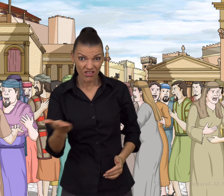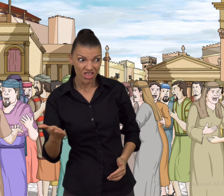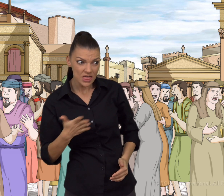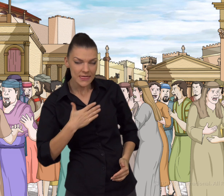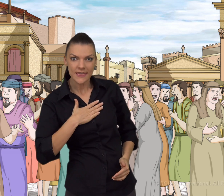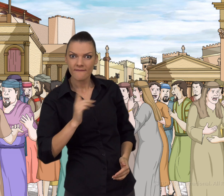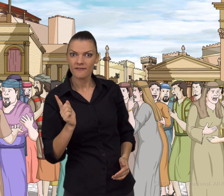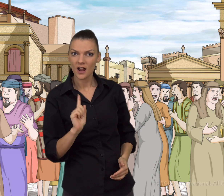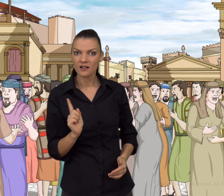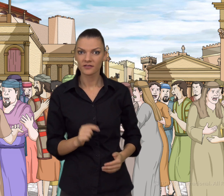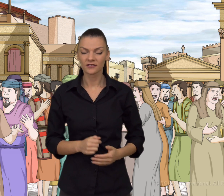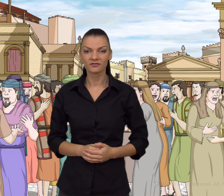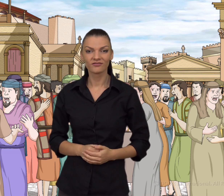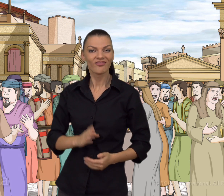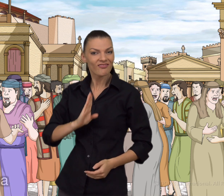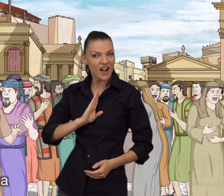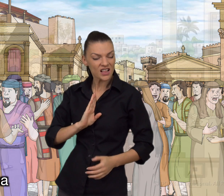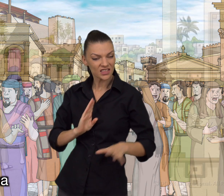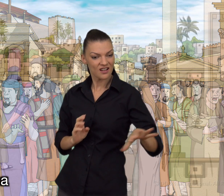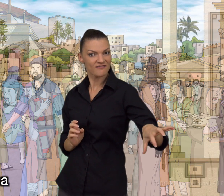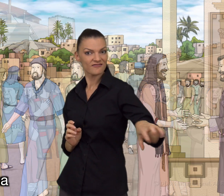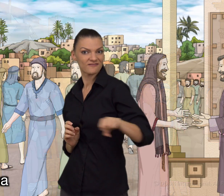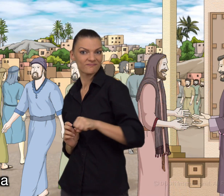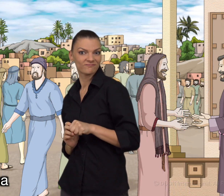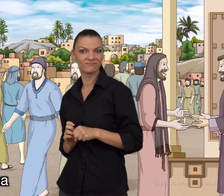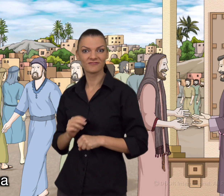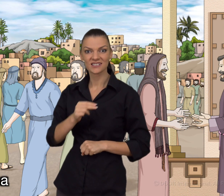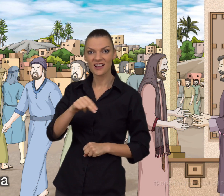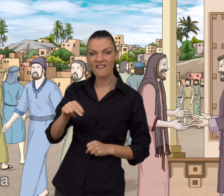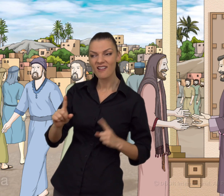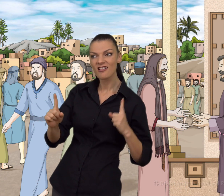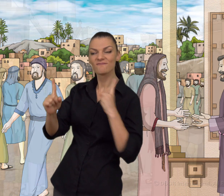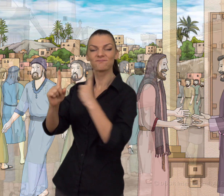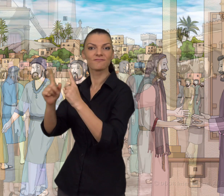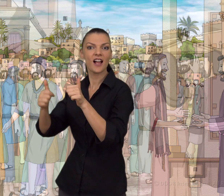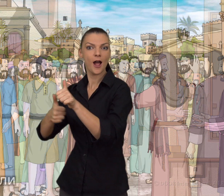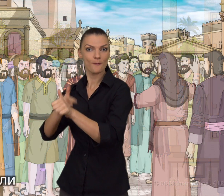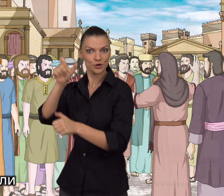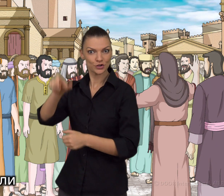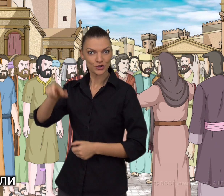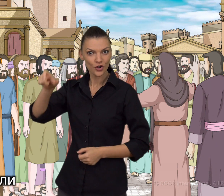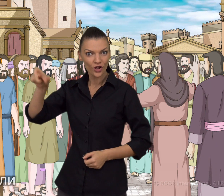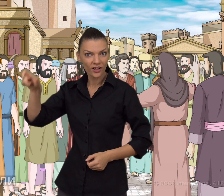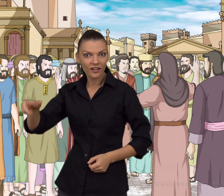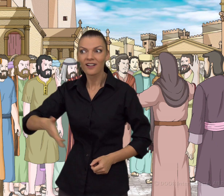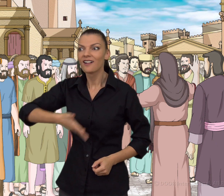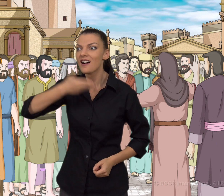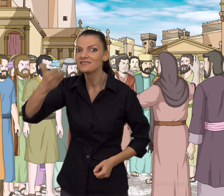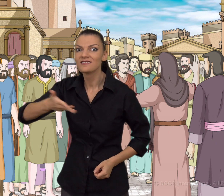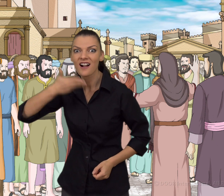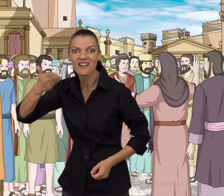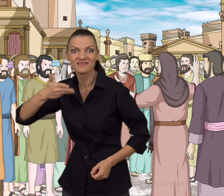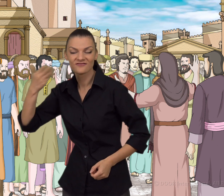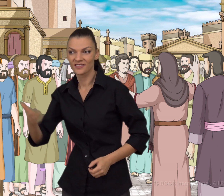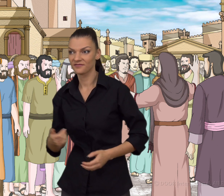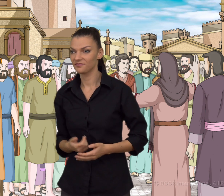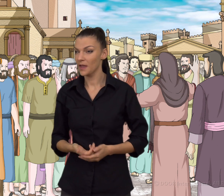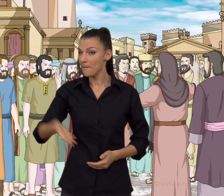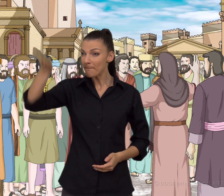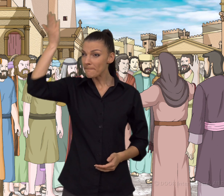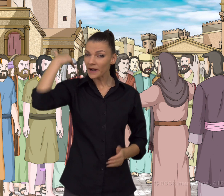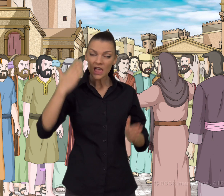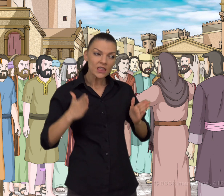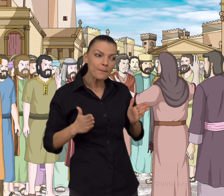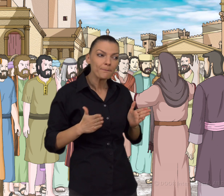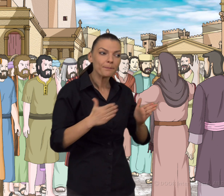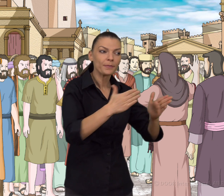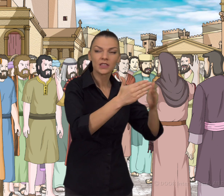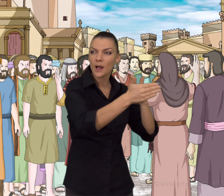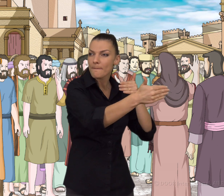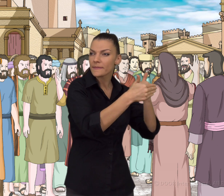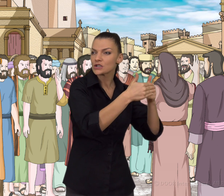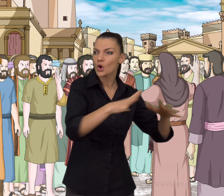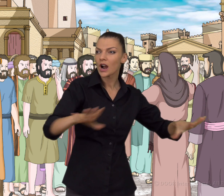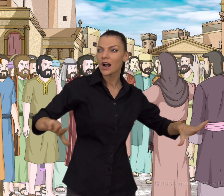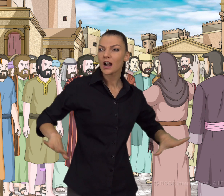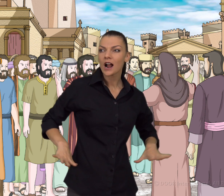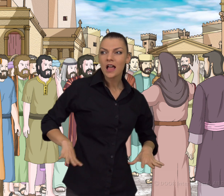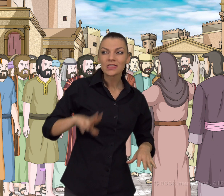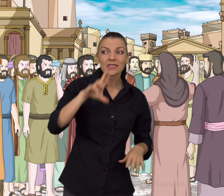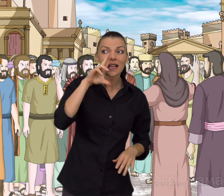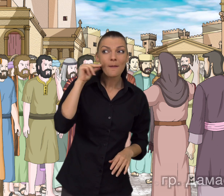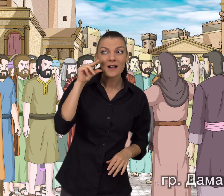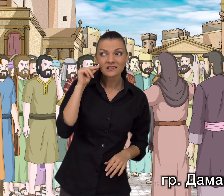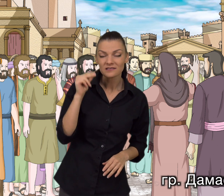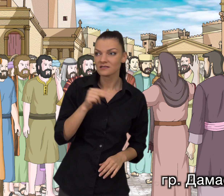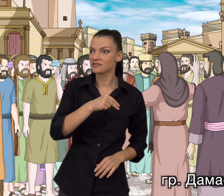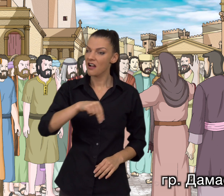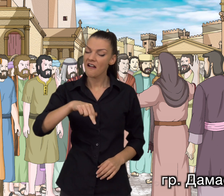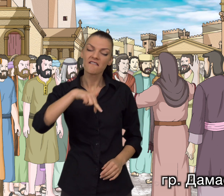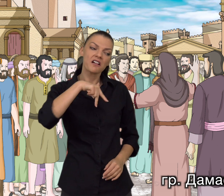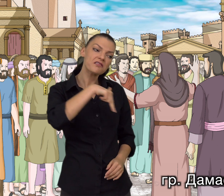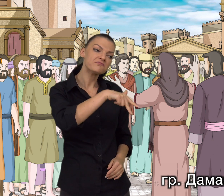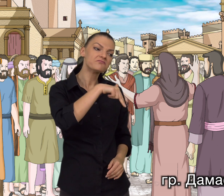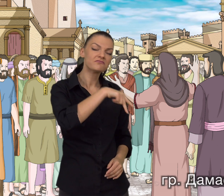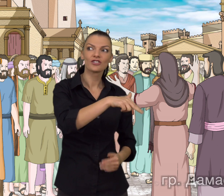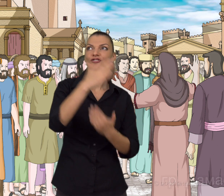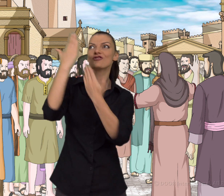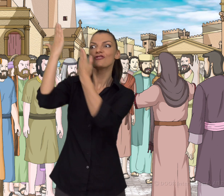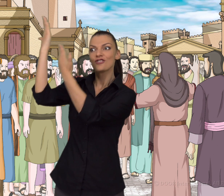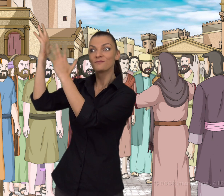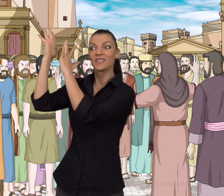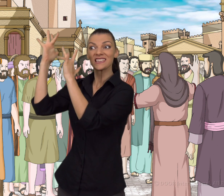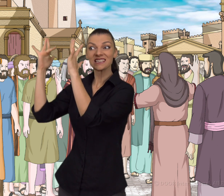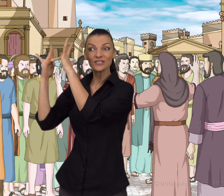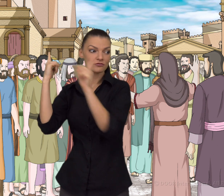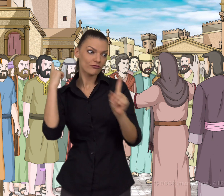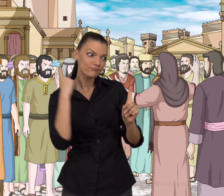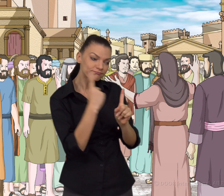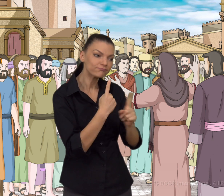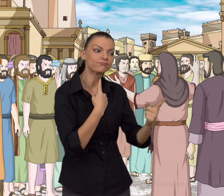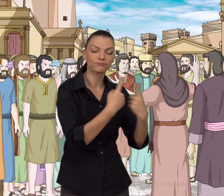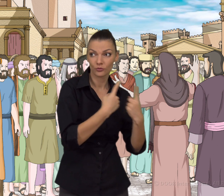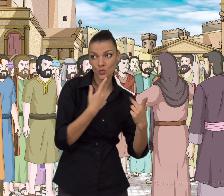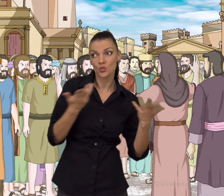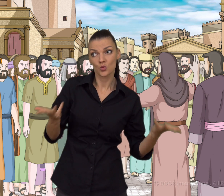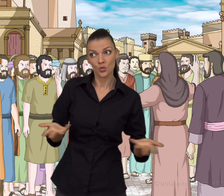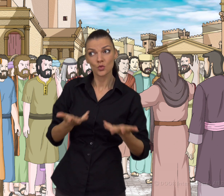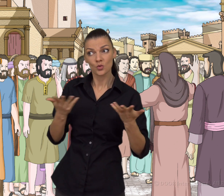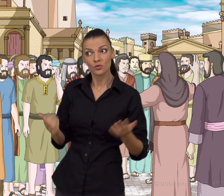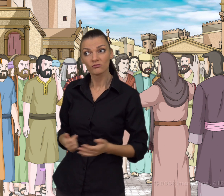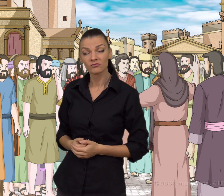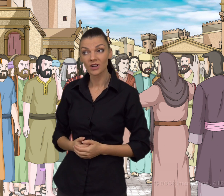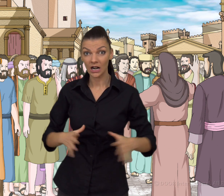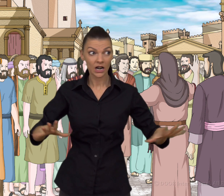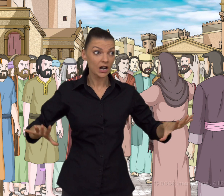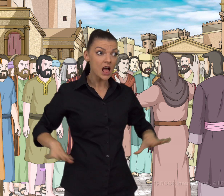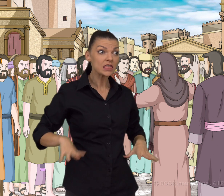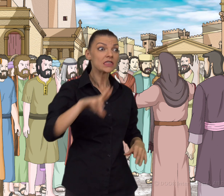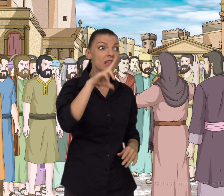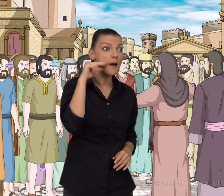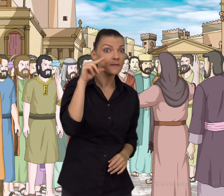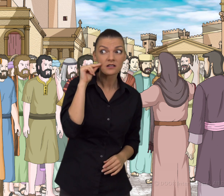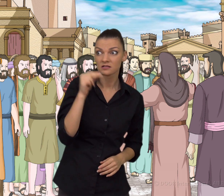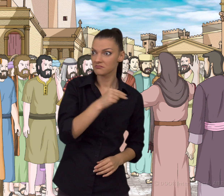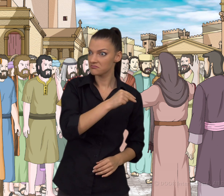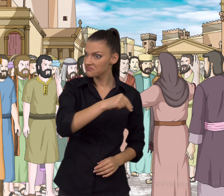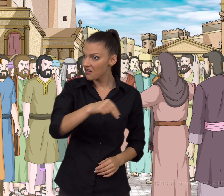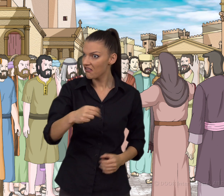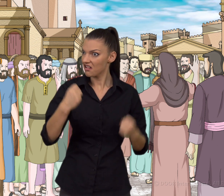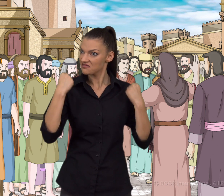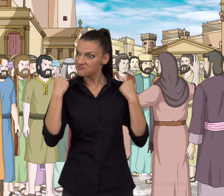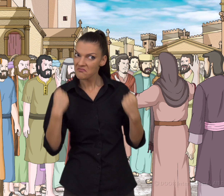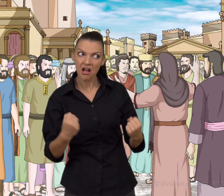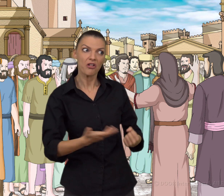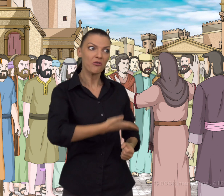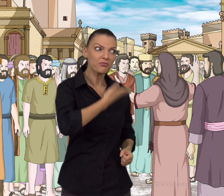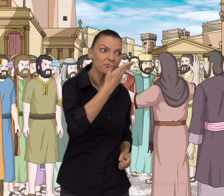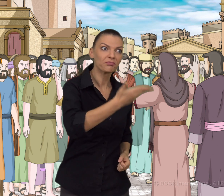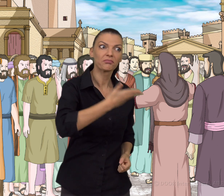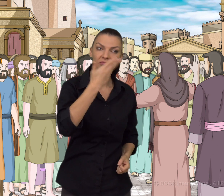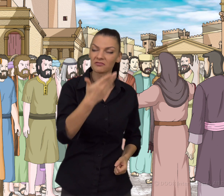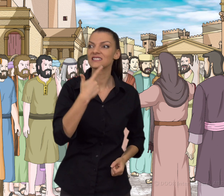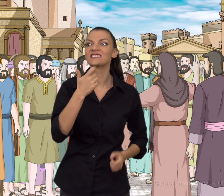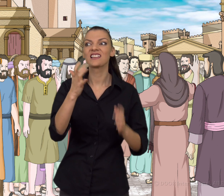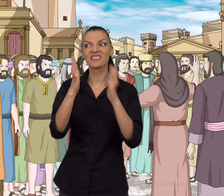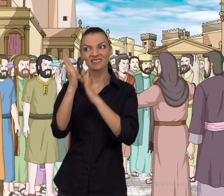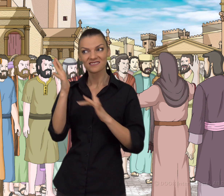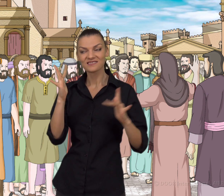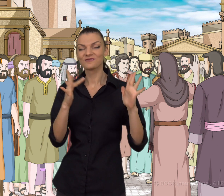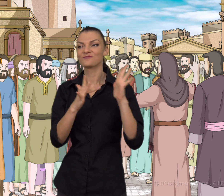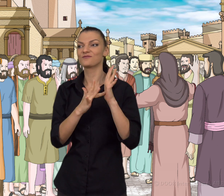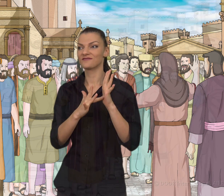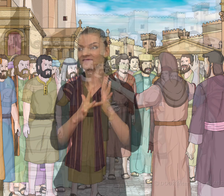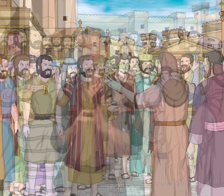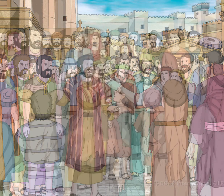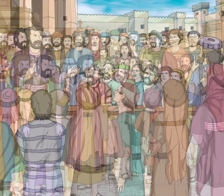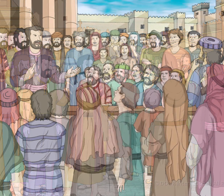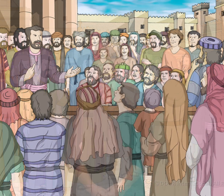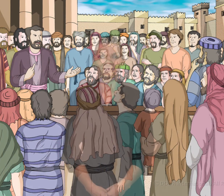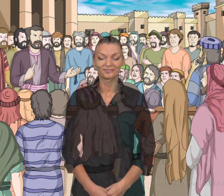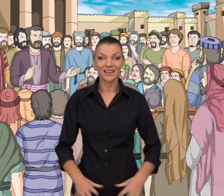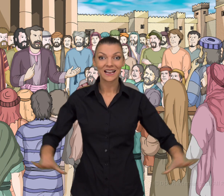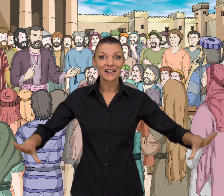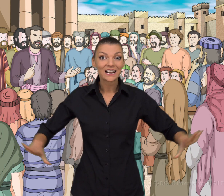Then Barnabas brought him to the apostles and described how Saul had seen the Lord, who spoke to him on the road to Damascus, and how Saul had spoken boldly in that city in the name of Jesus.